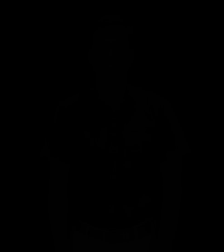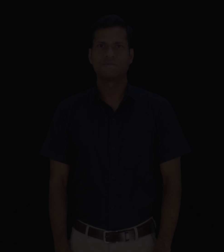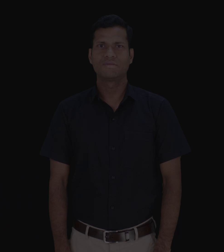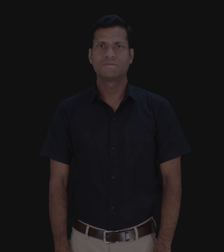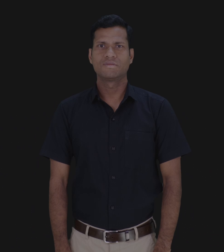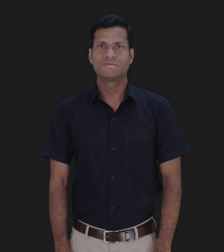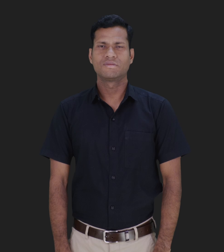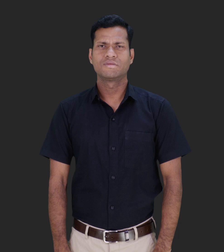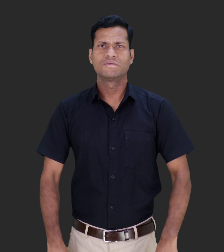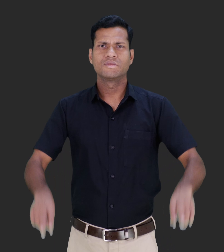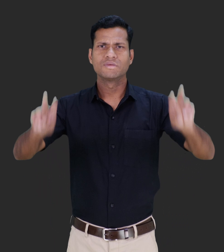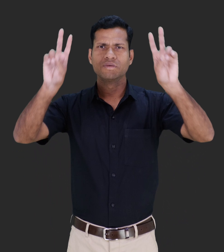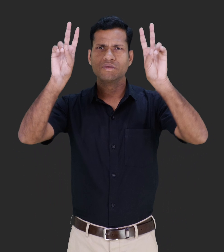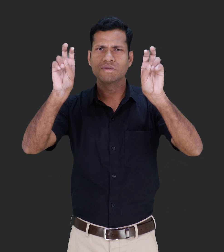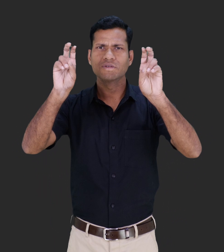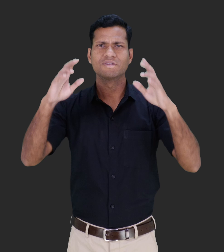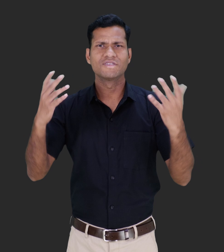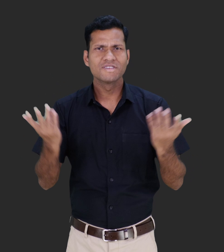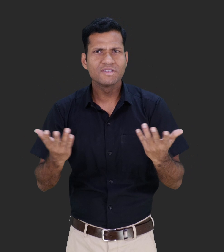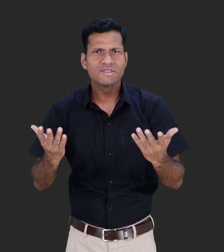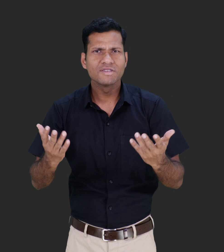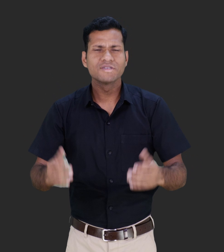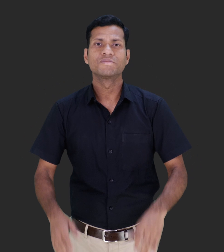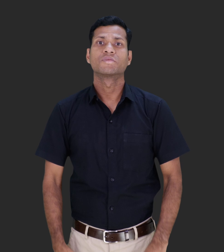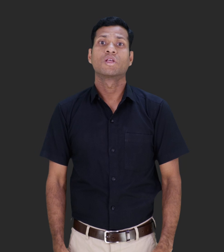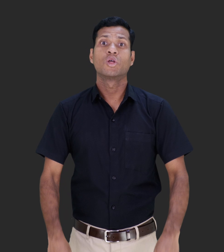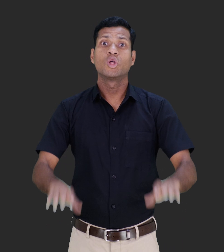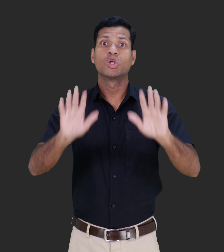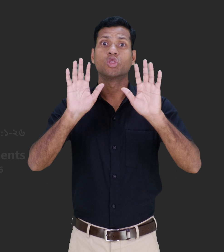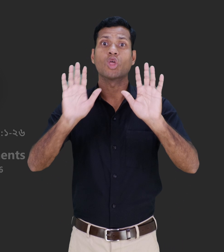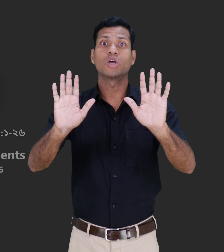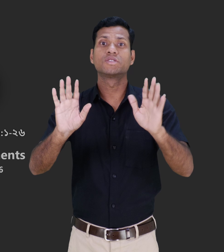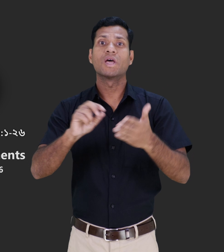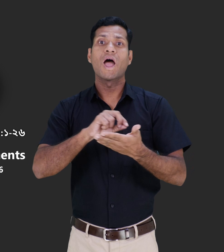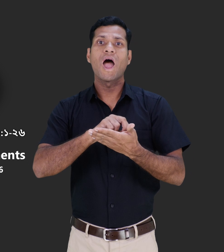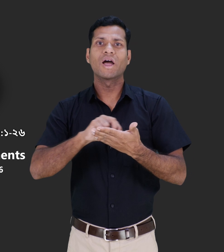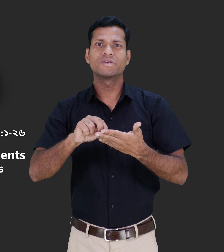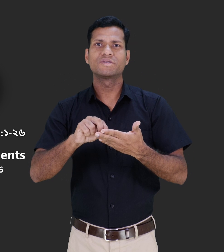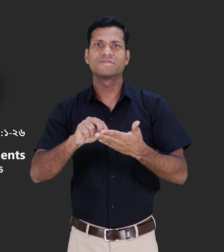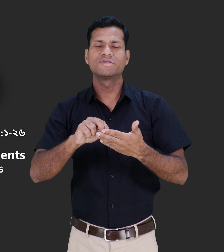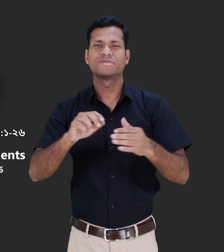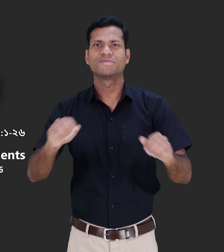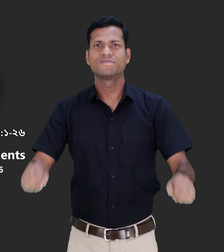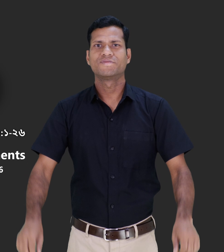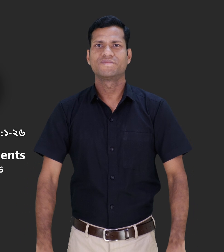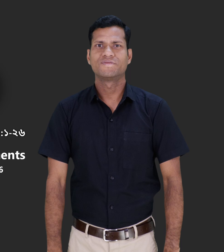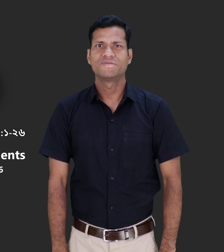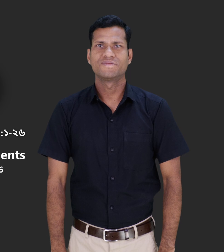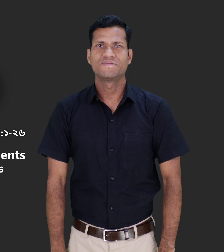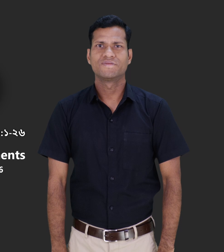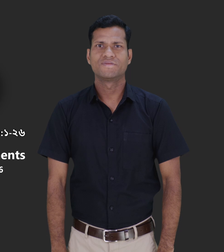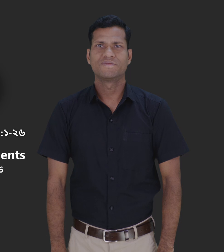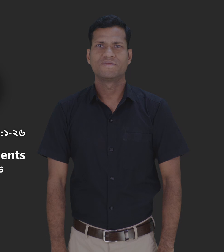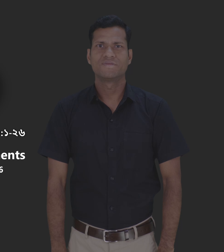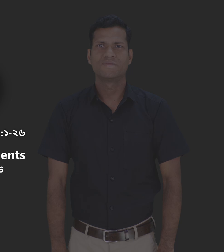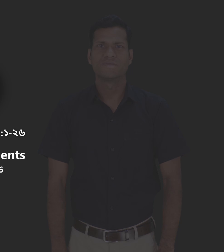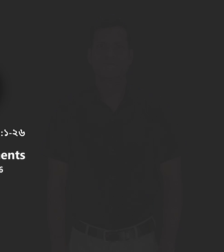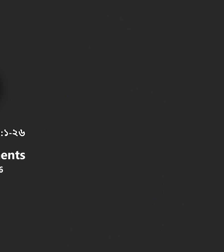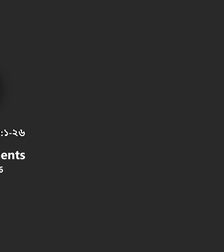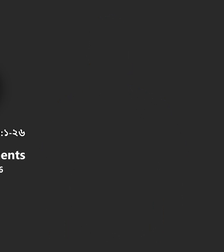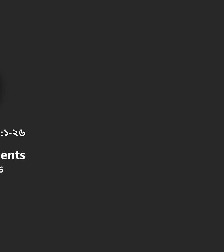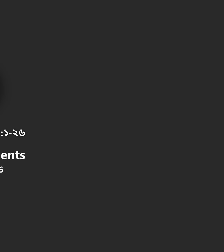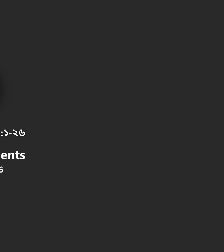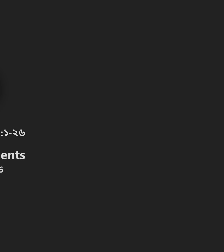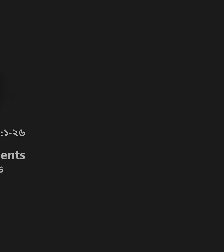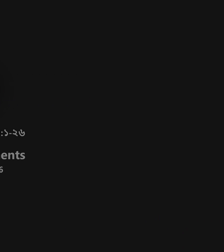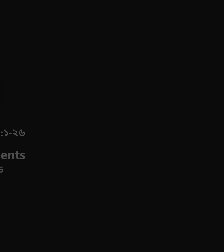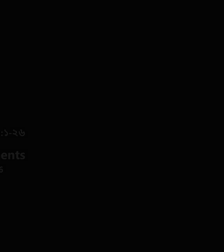The ten commandments